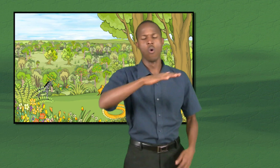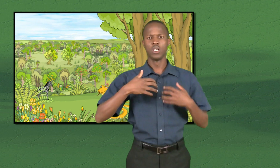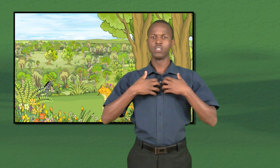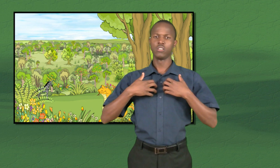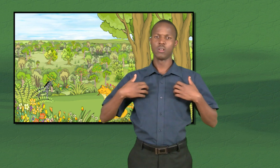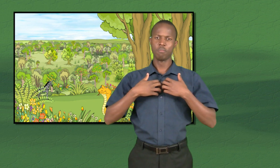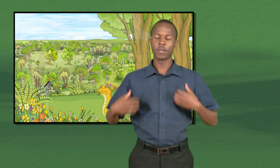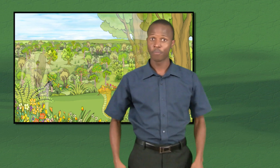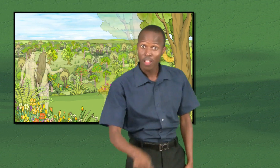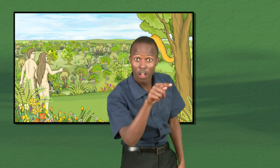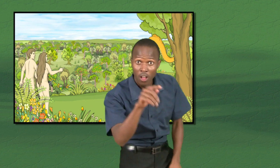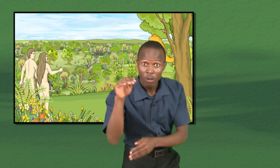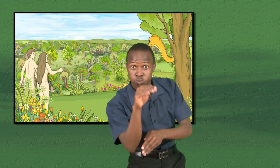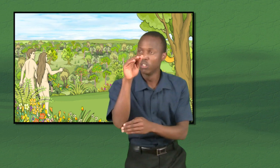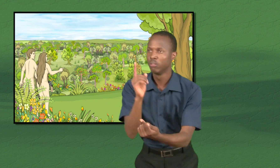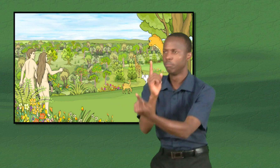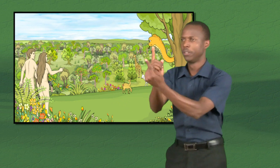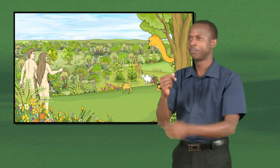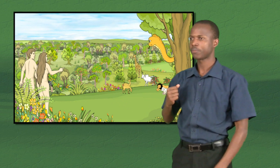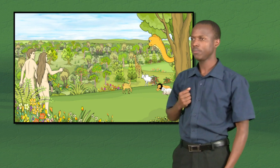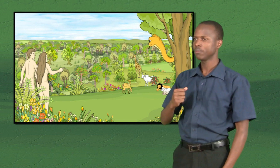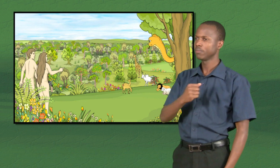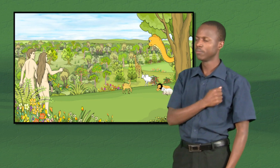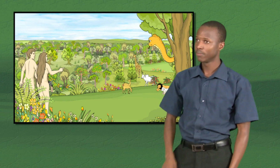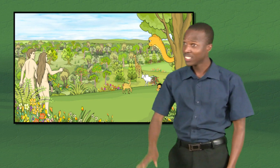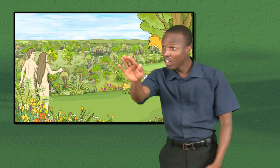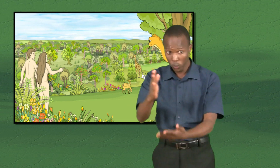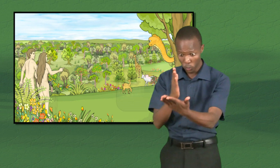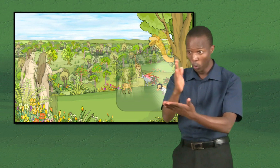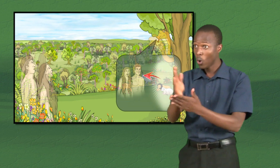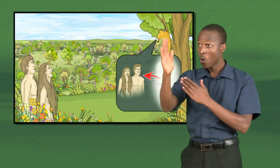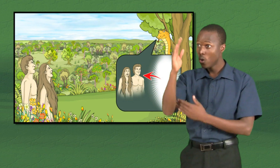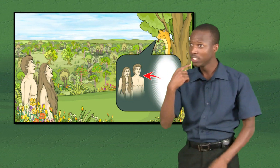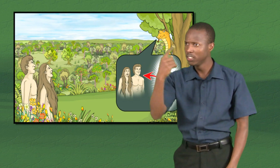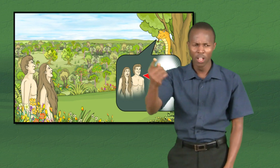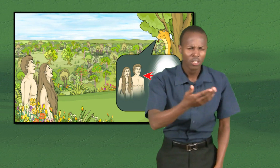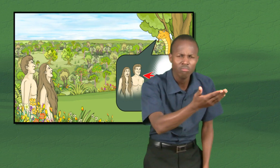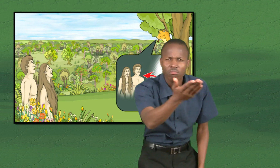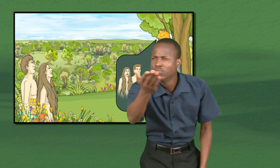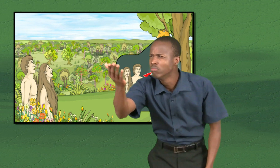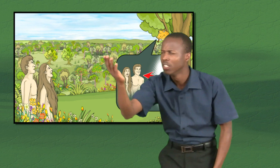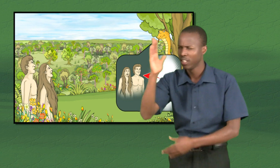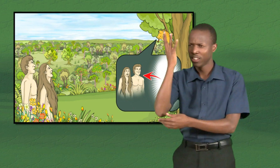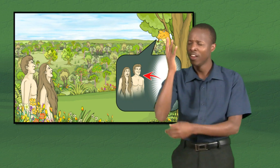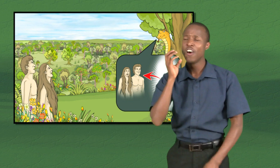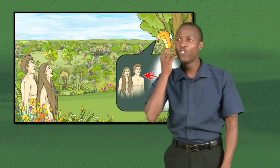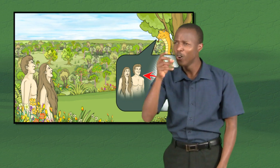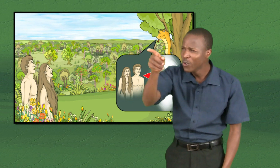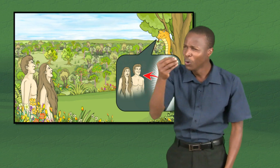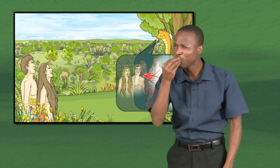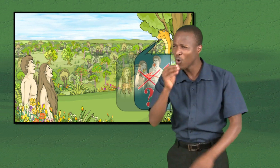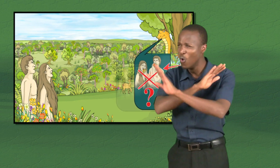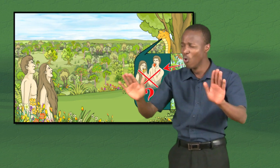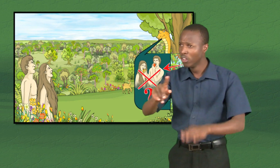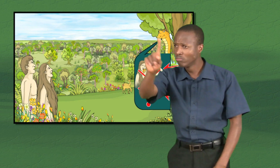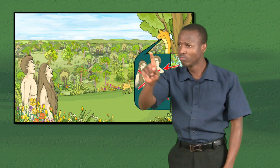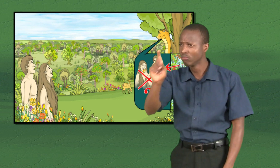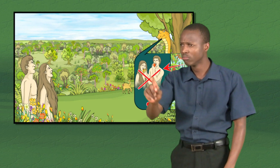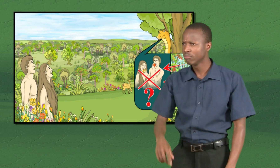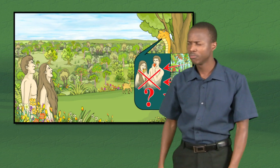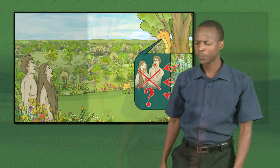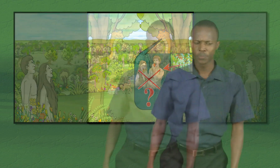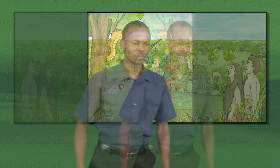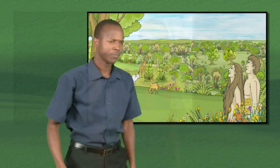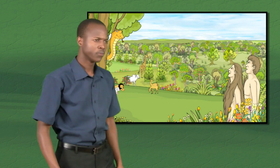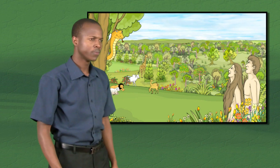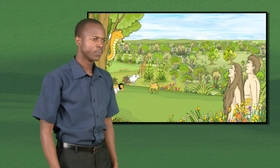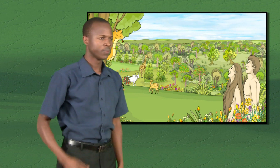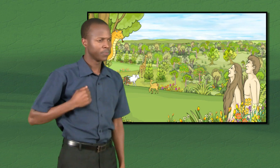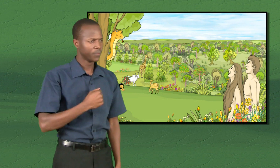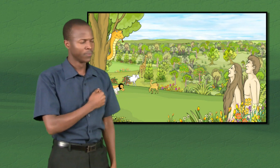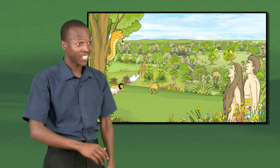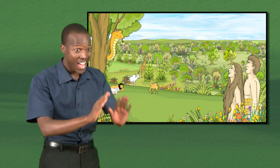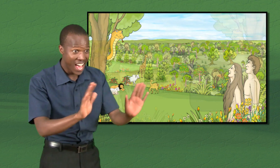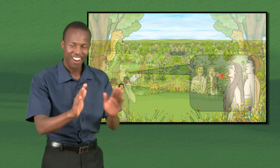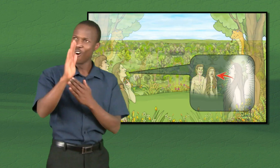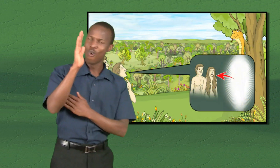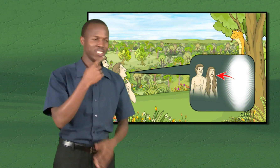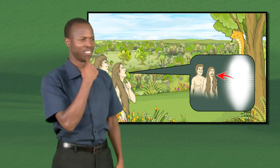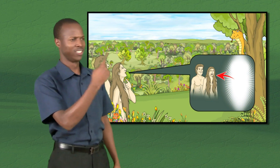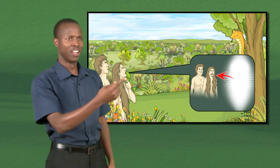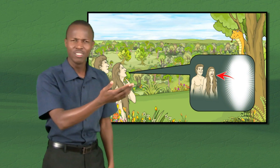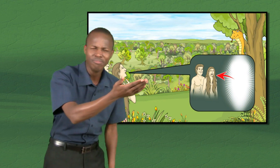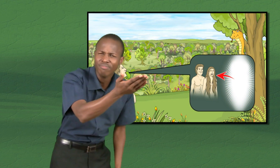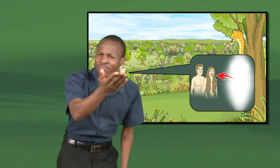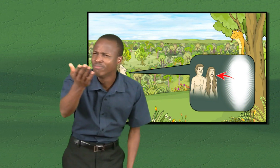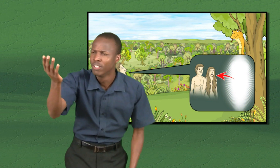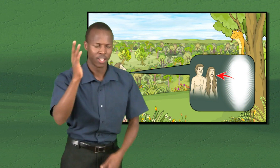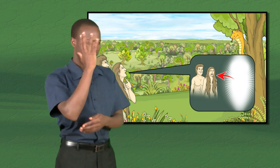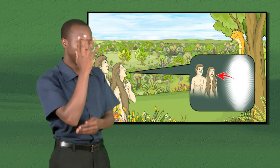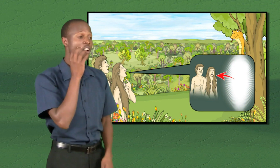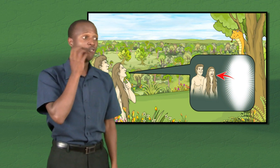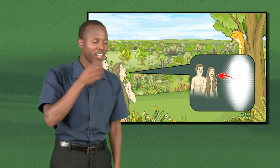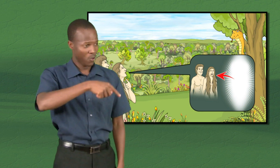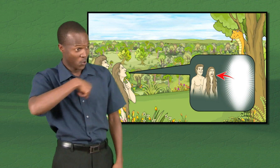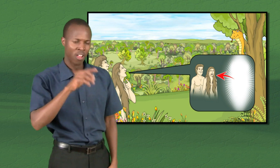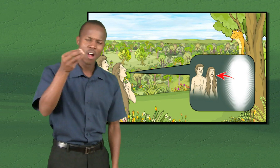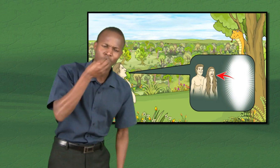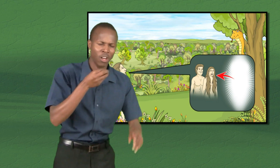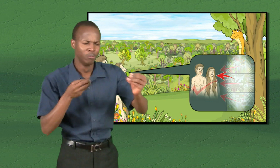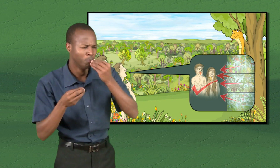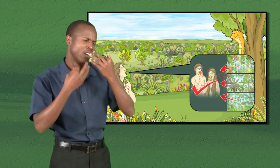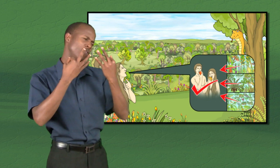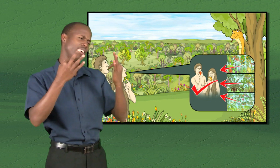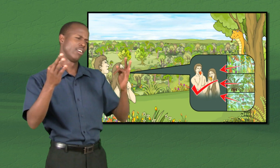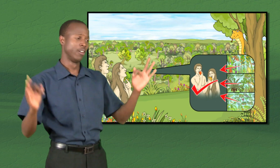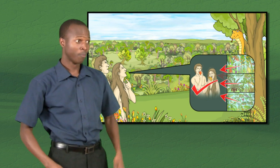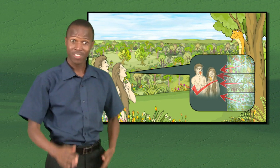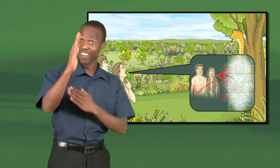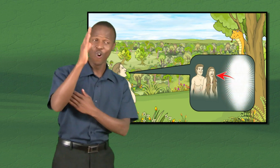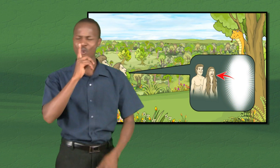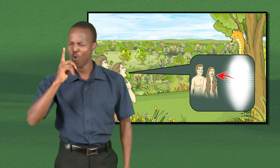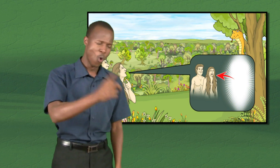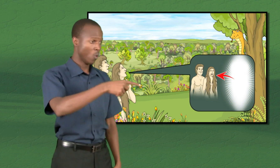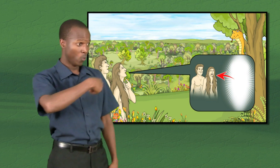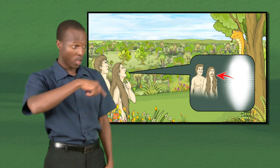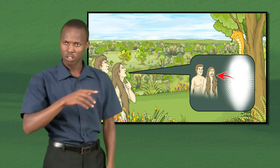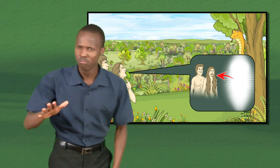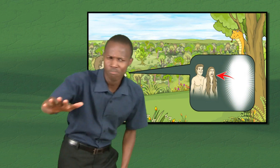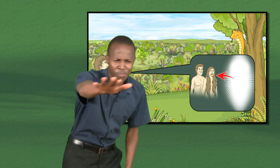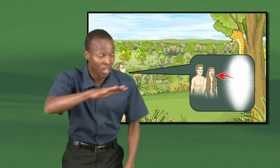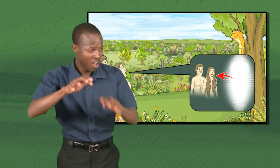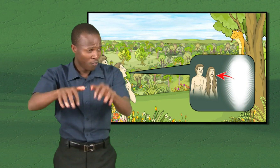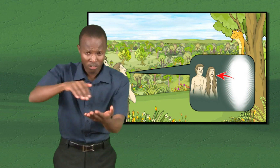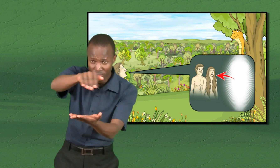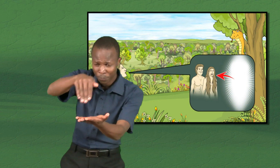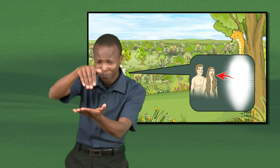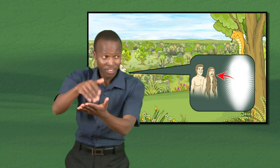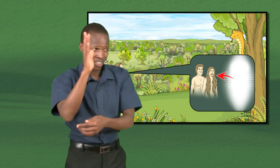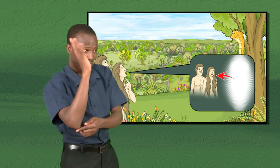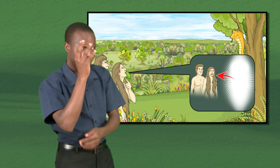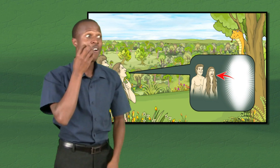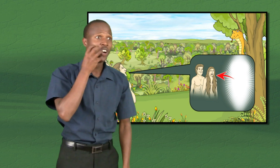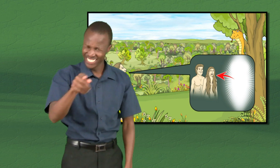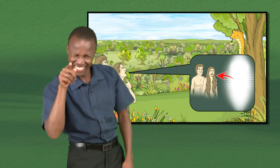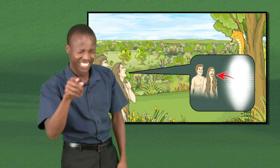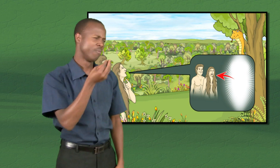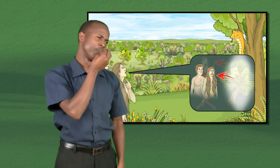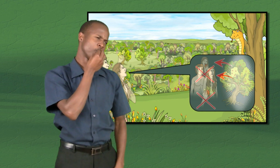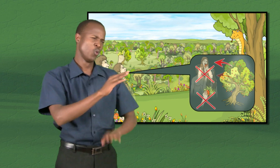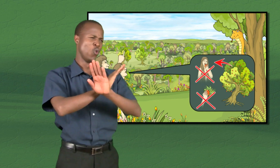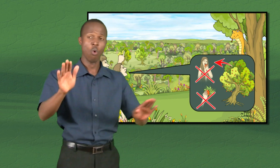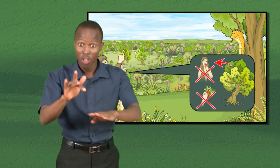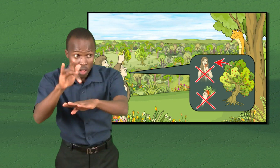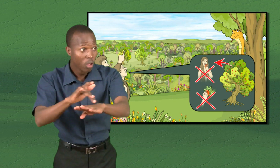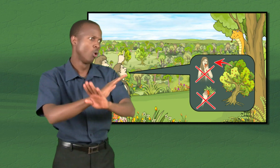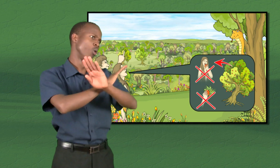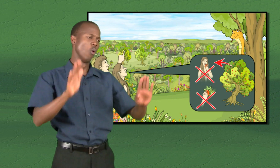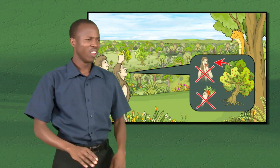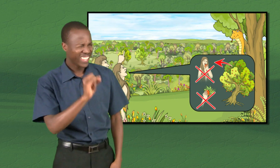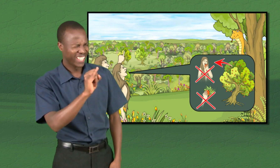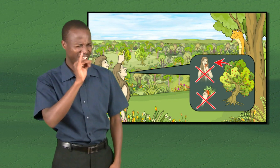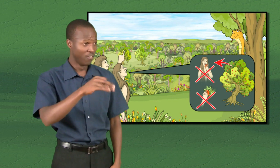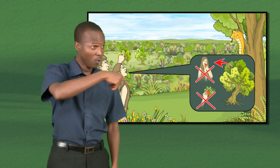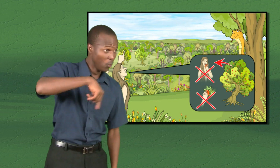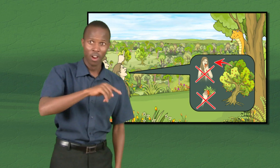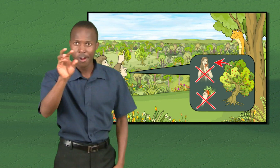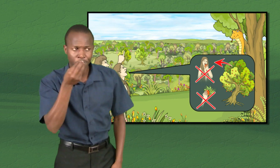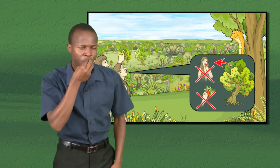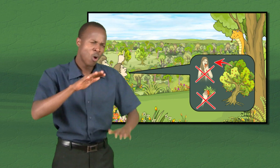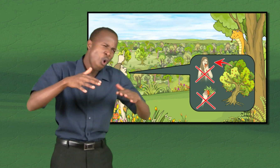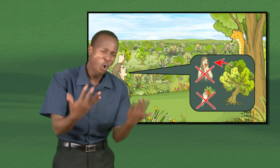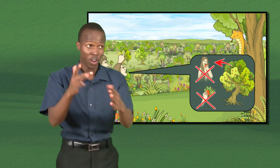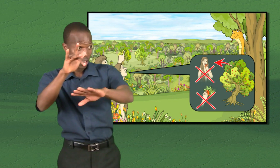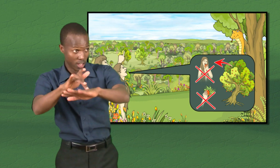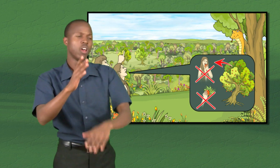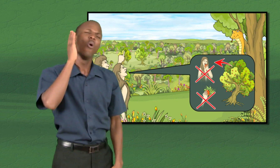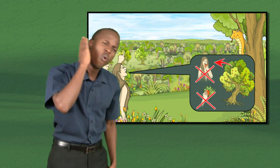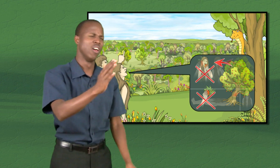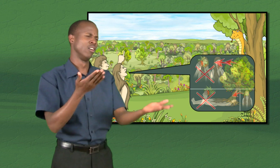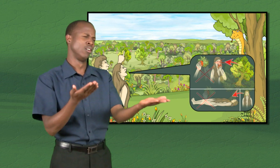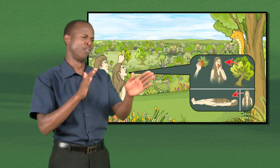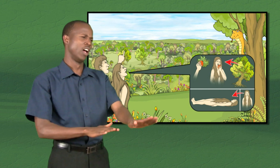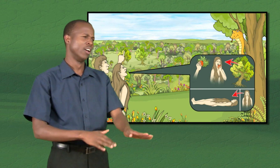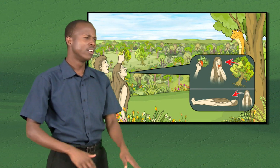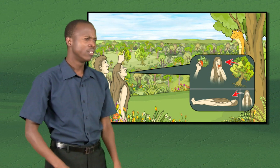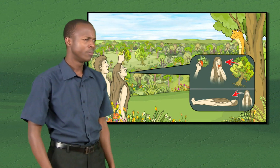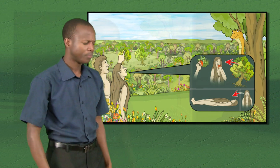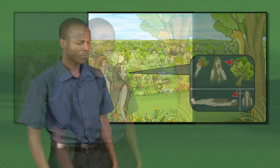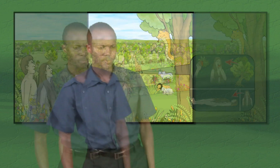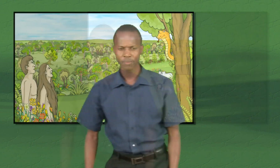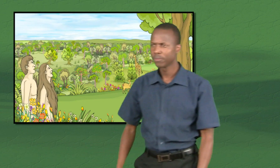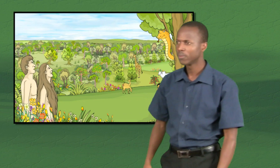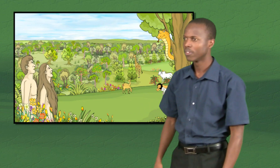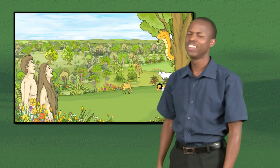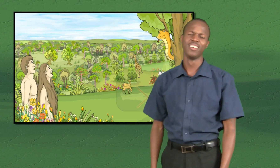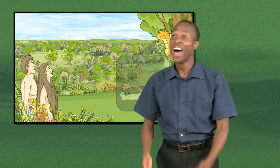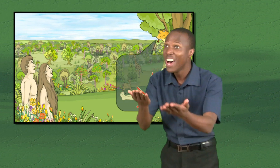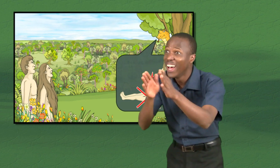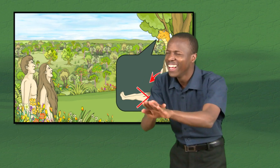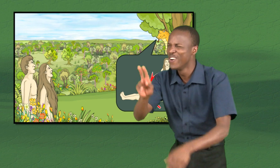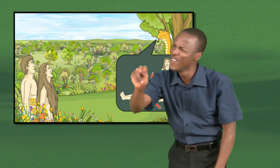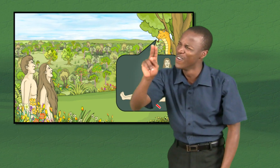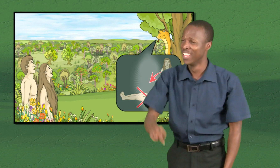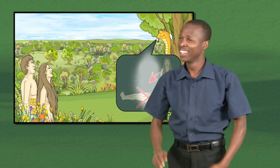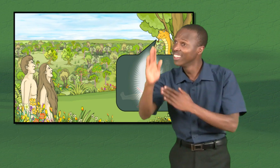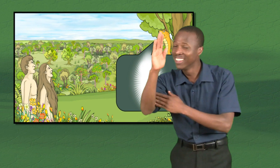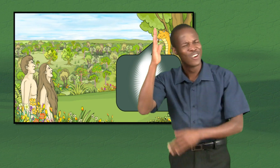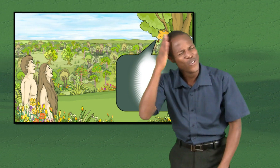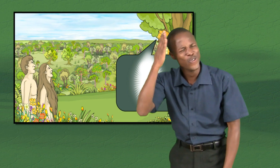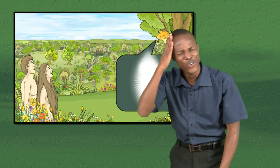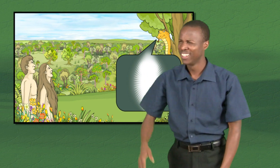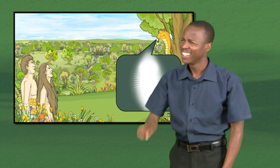And he said to the woman, “Did God really say, ‘You must not eat from any tree in the garden?’” The woman answered the serpent, “We may eat the fruit of the trees of the garden, but about the fruit of the tree in the middle of the garden, God has said, ‘You must not eat of it or touch it, or you will die.’” “You will not surely die,” the serpent told her.